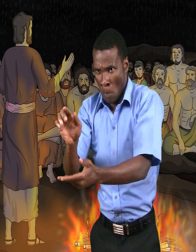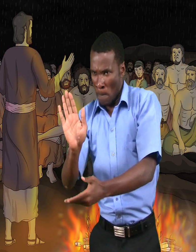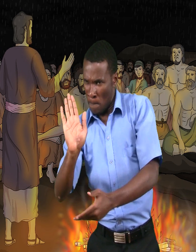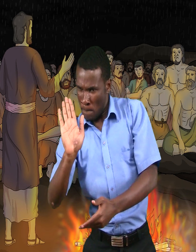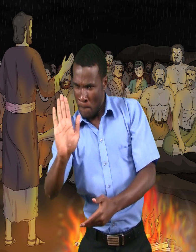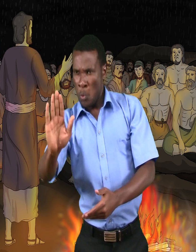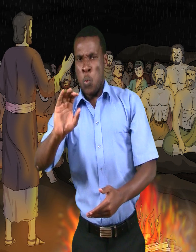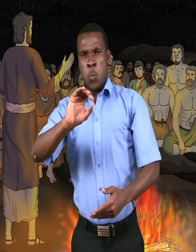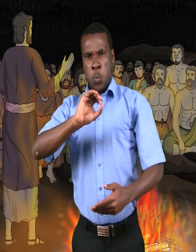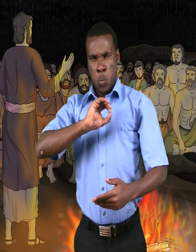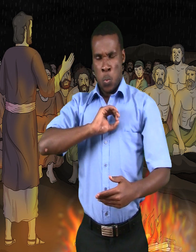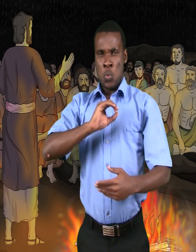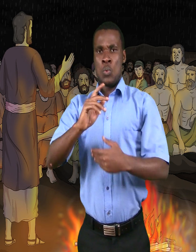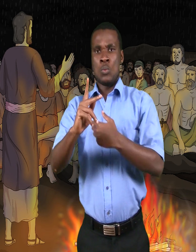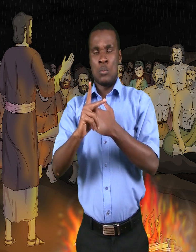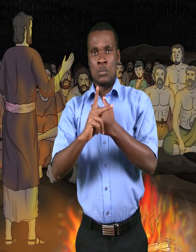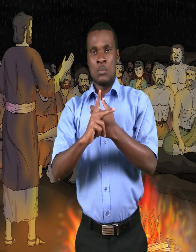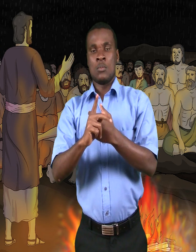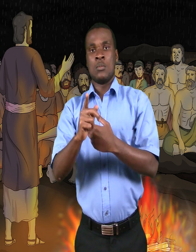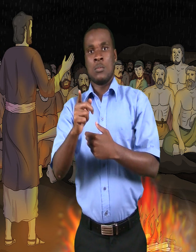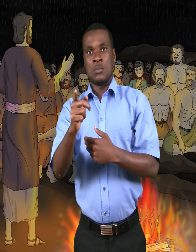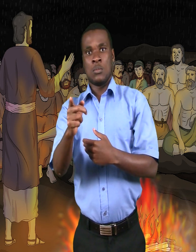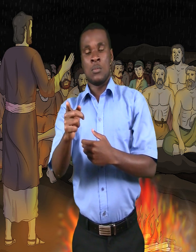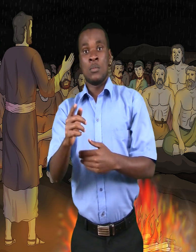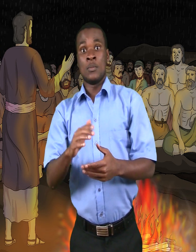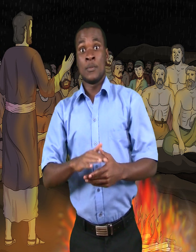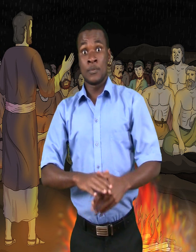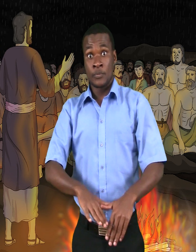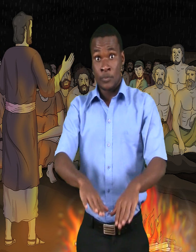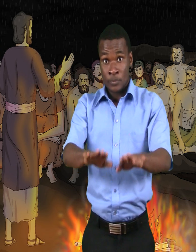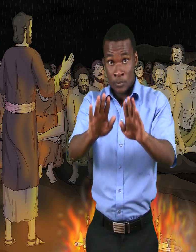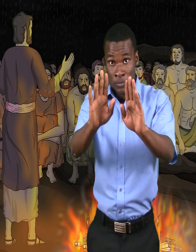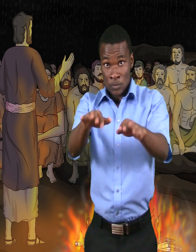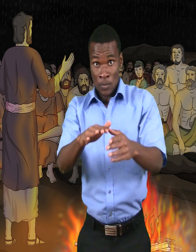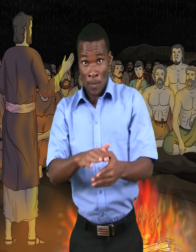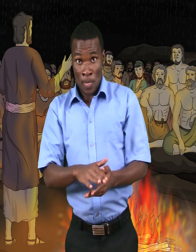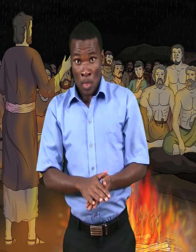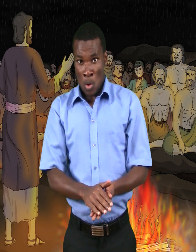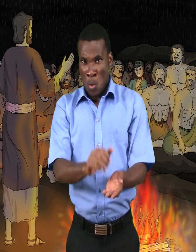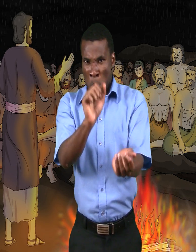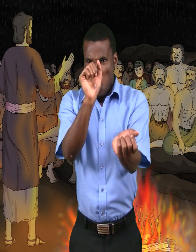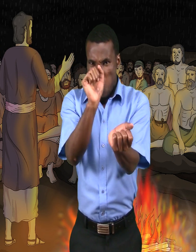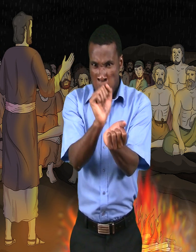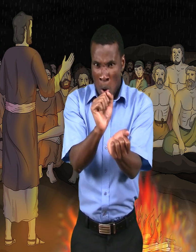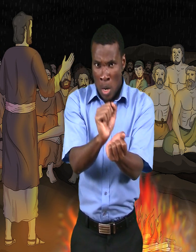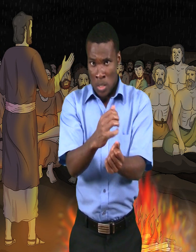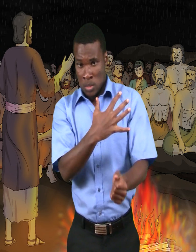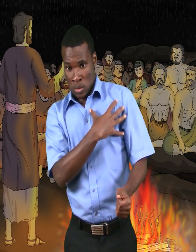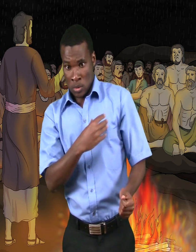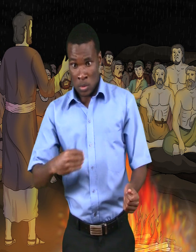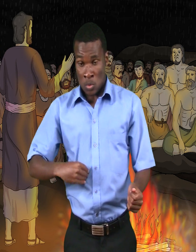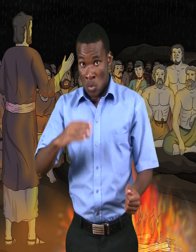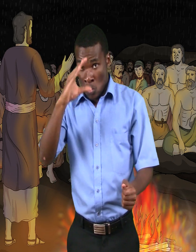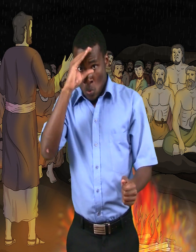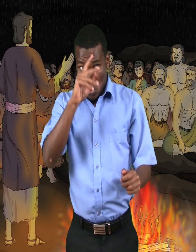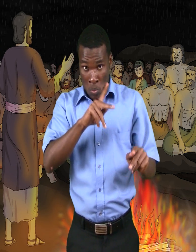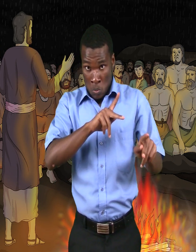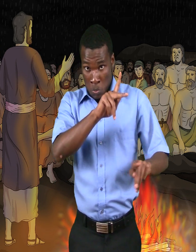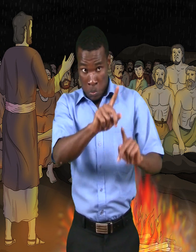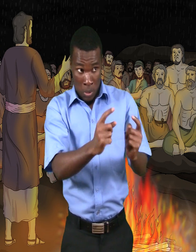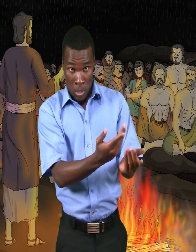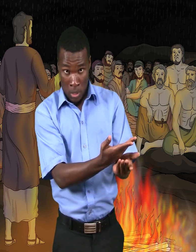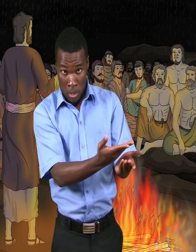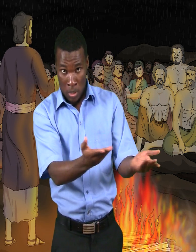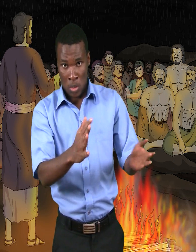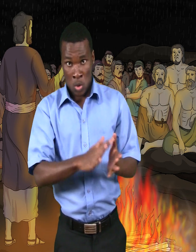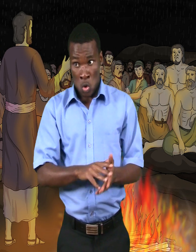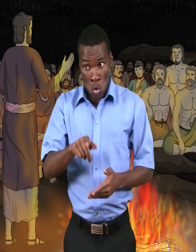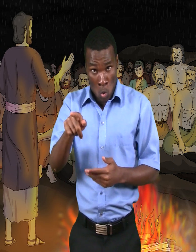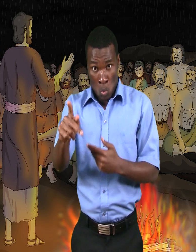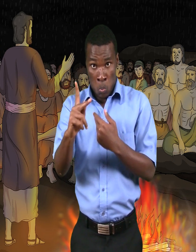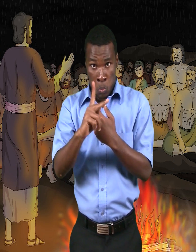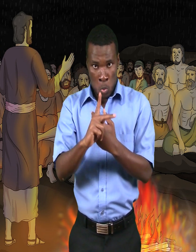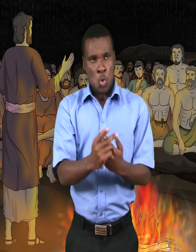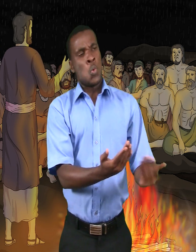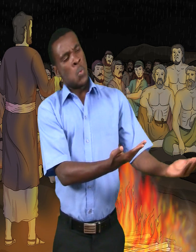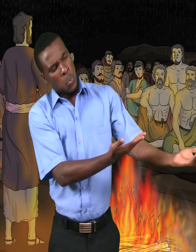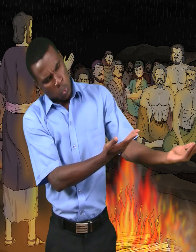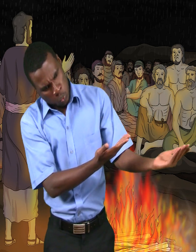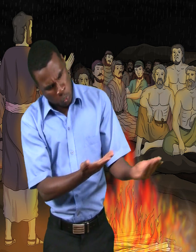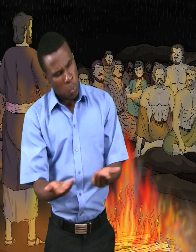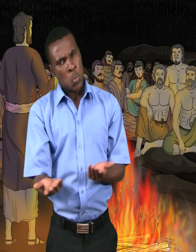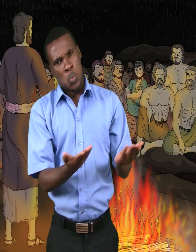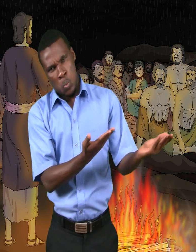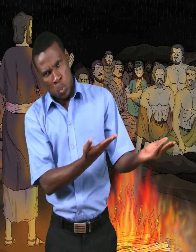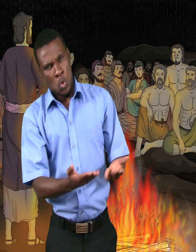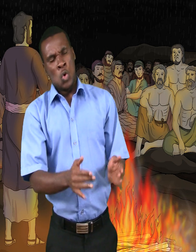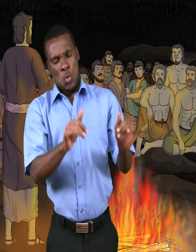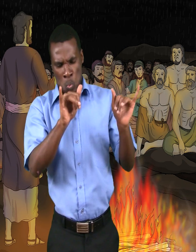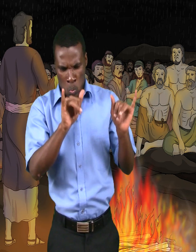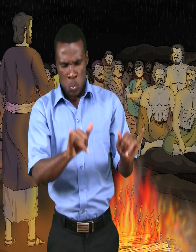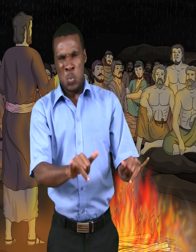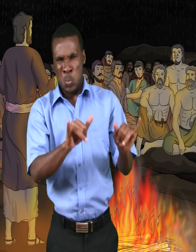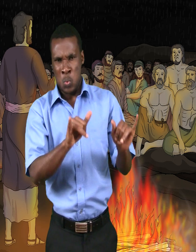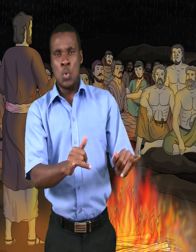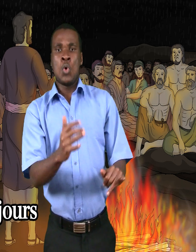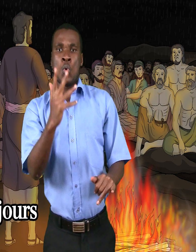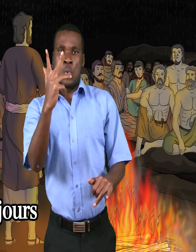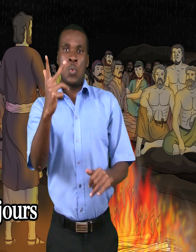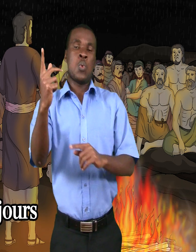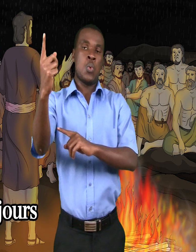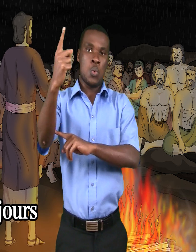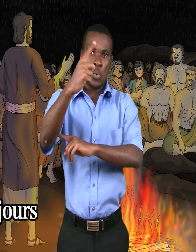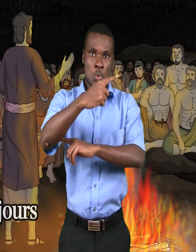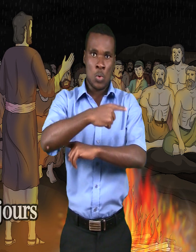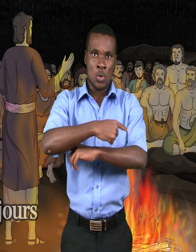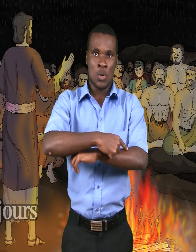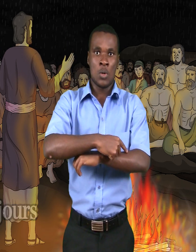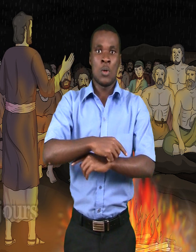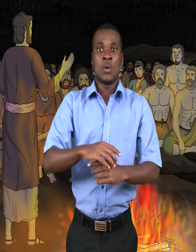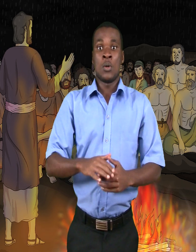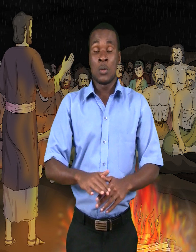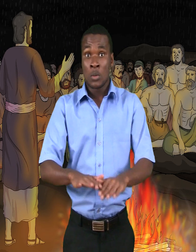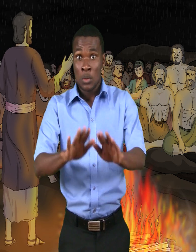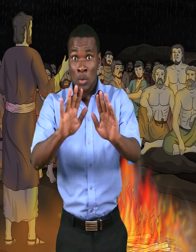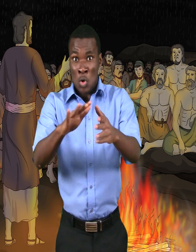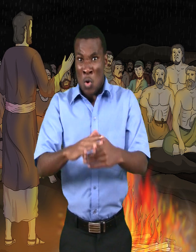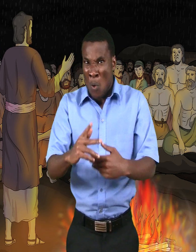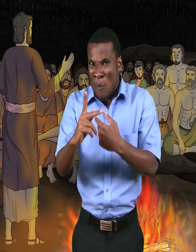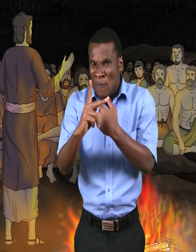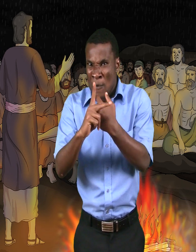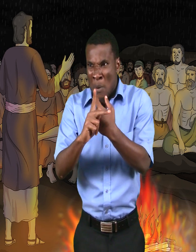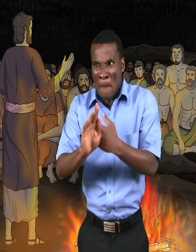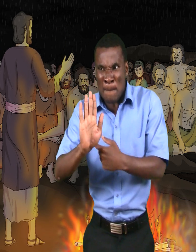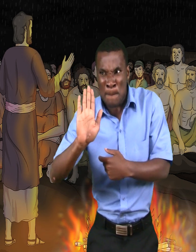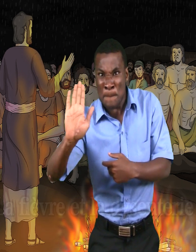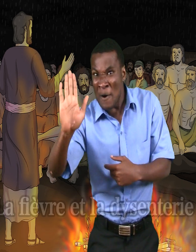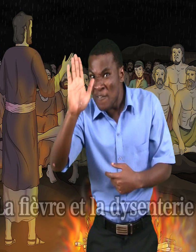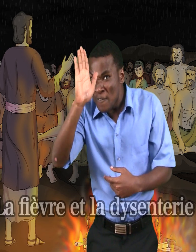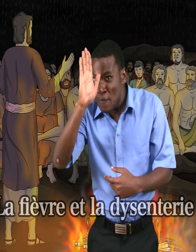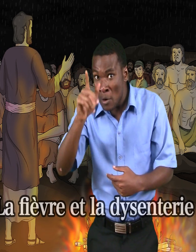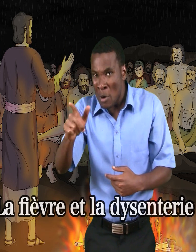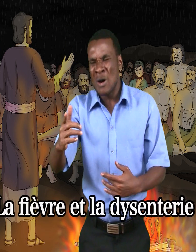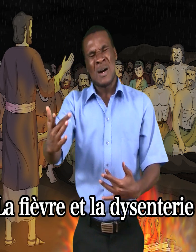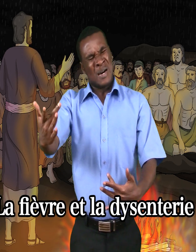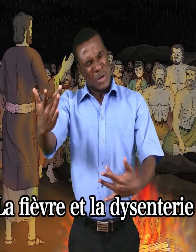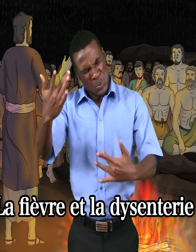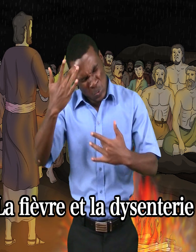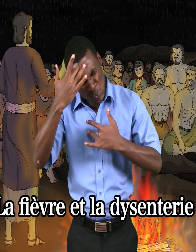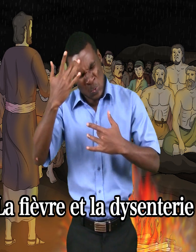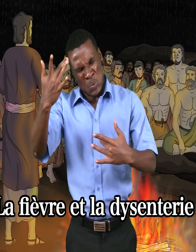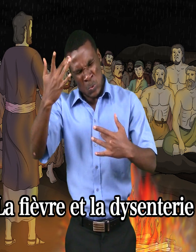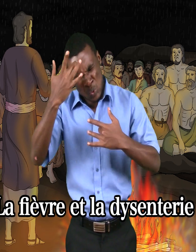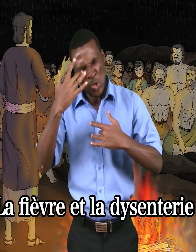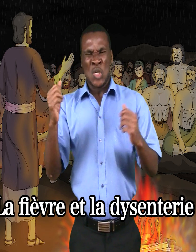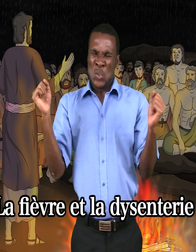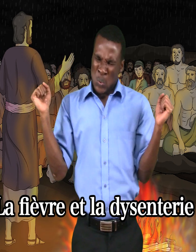He welcomed us and entertained us hospitably for three days.